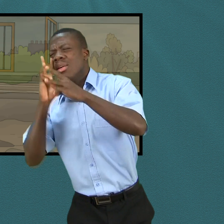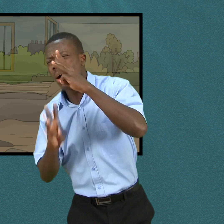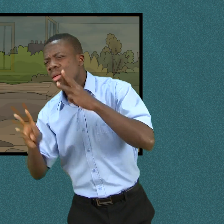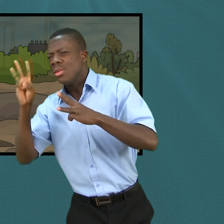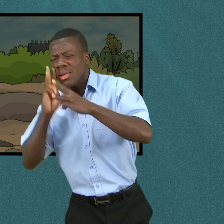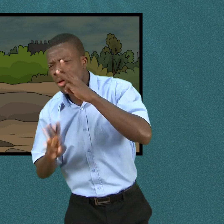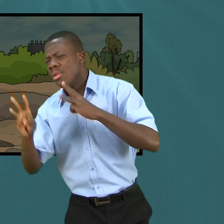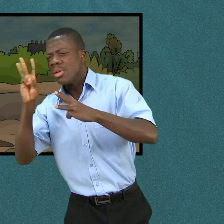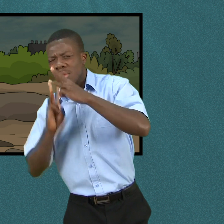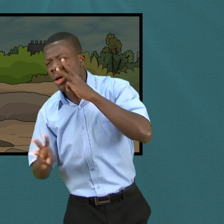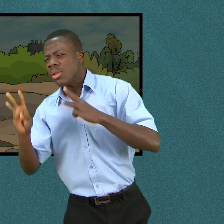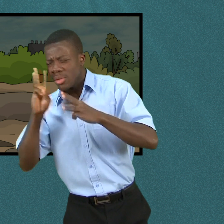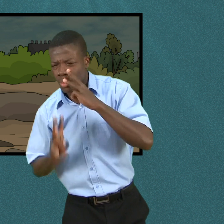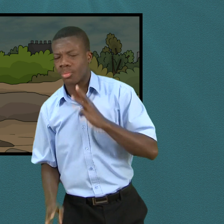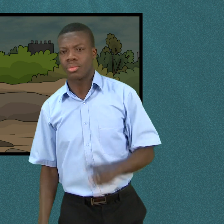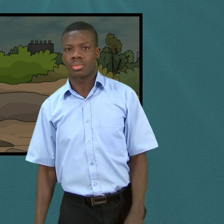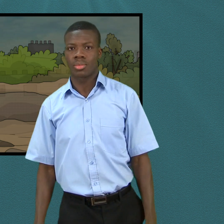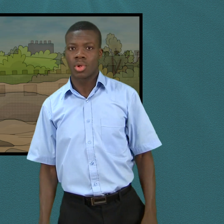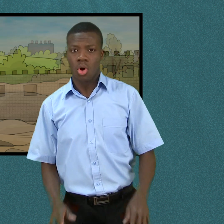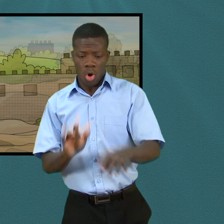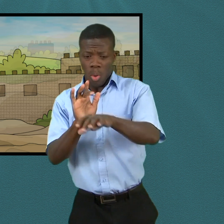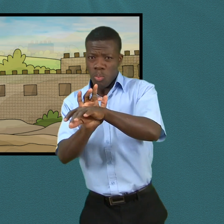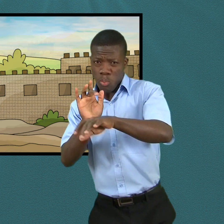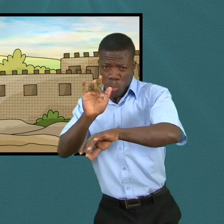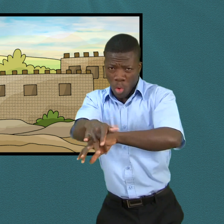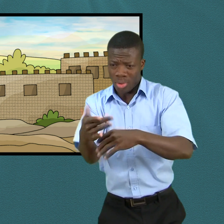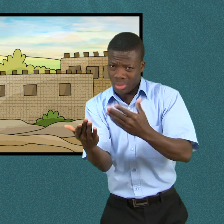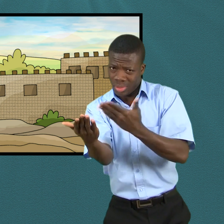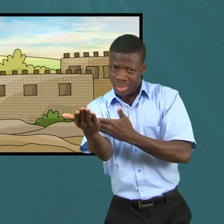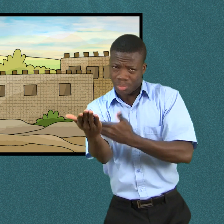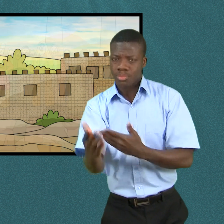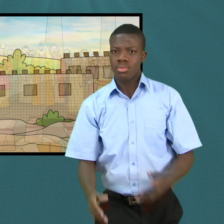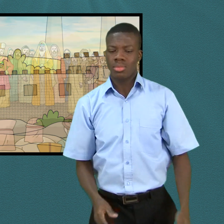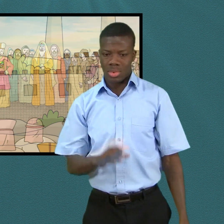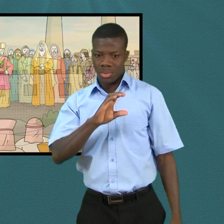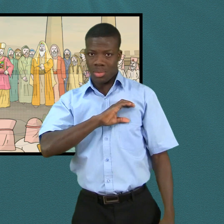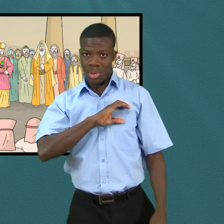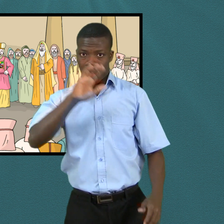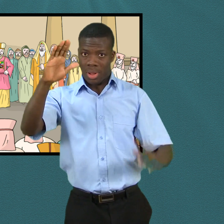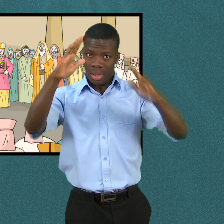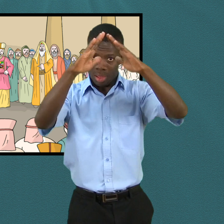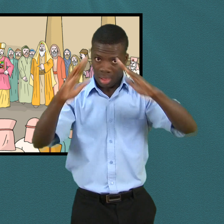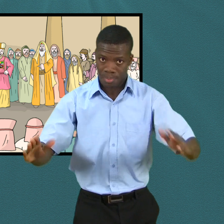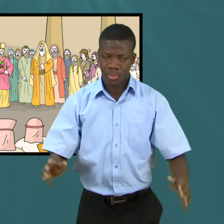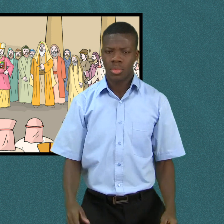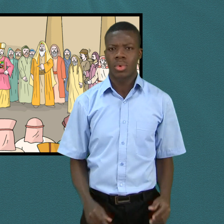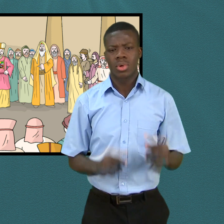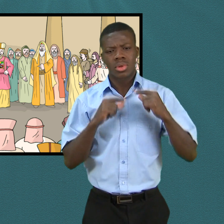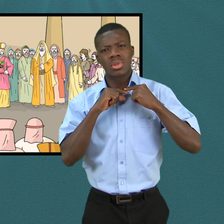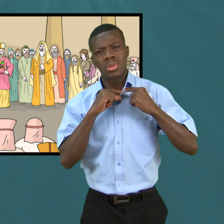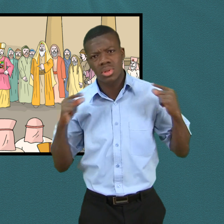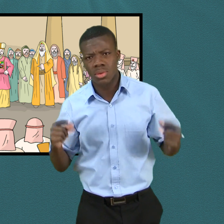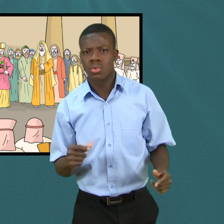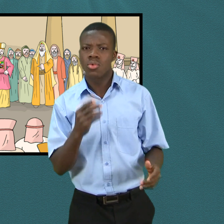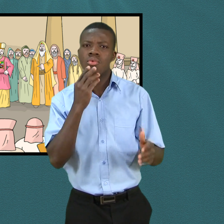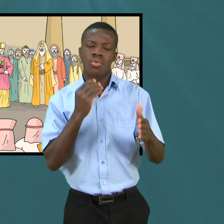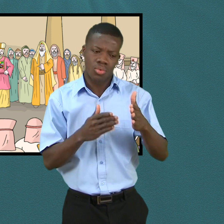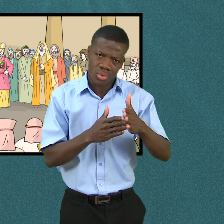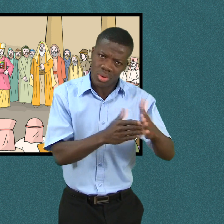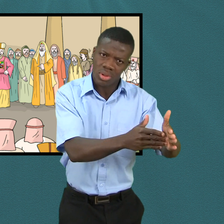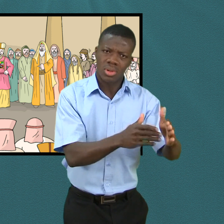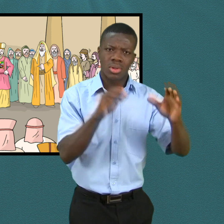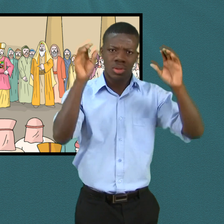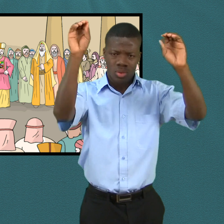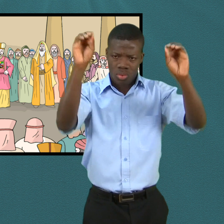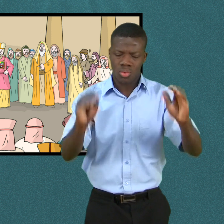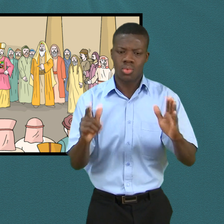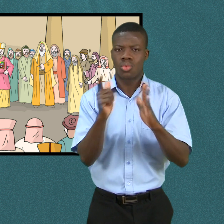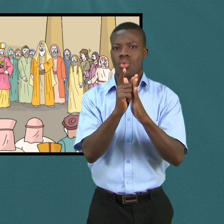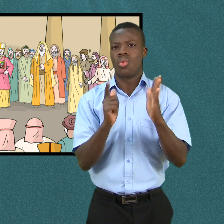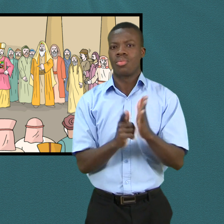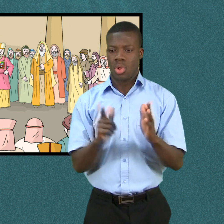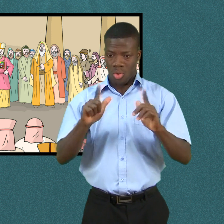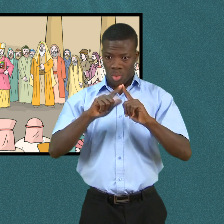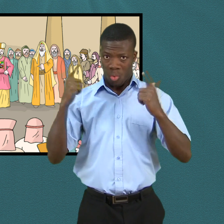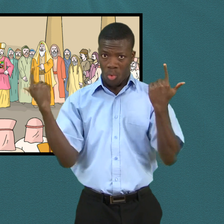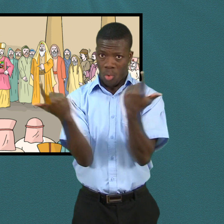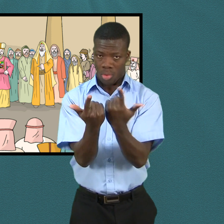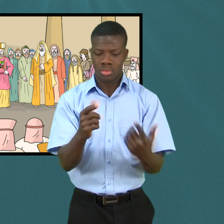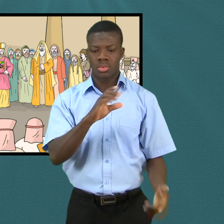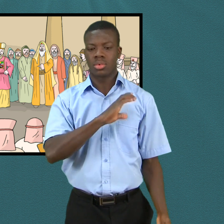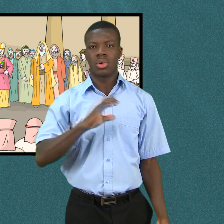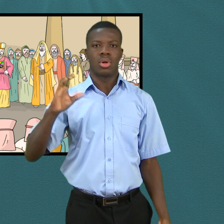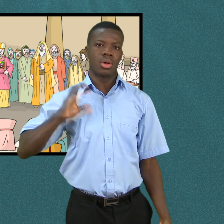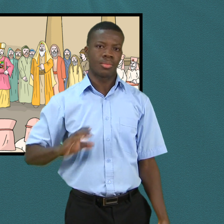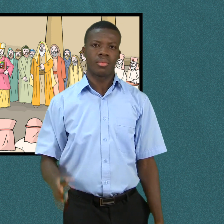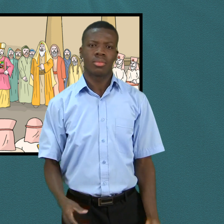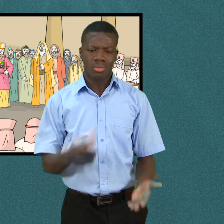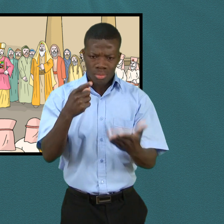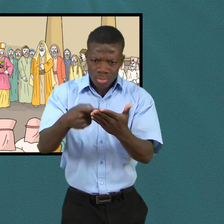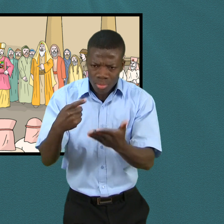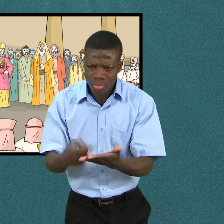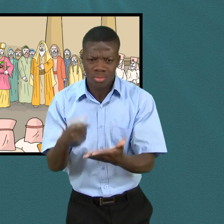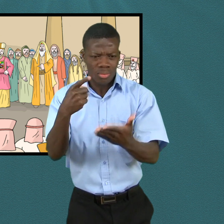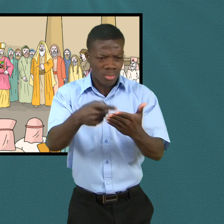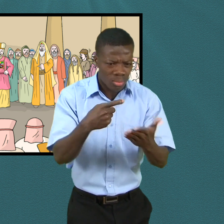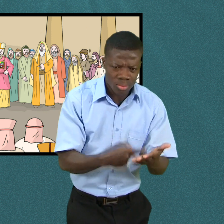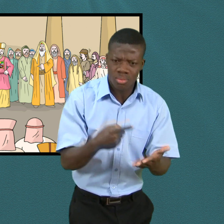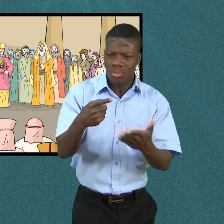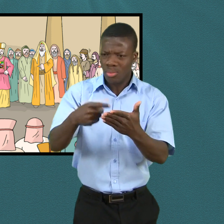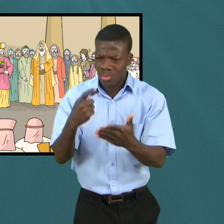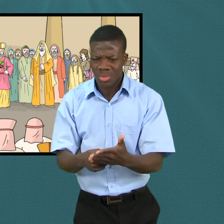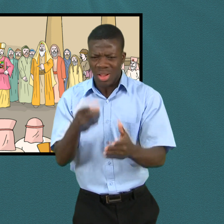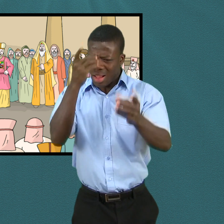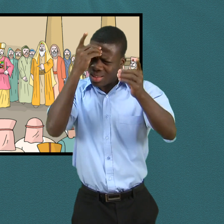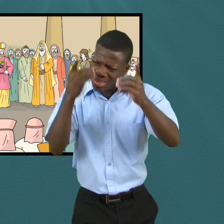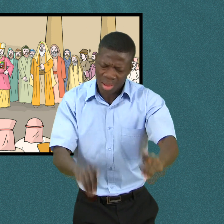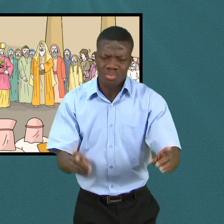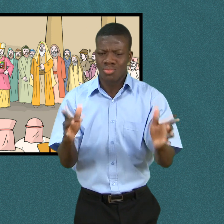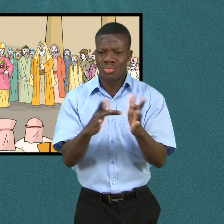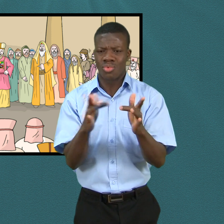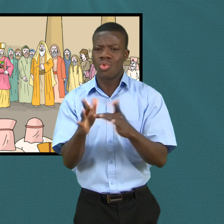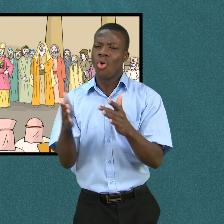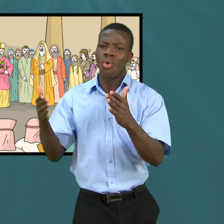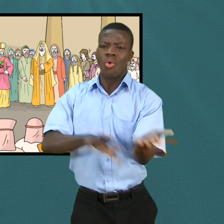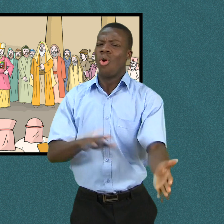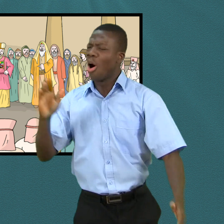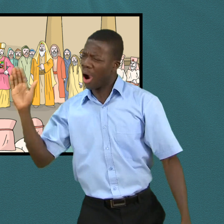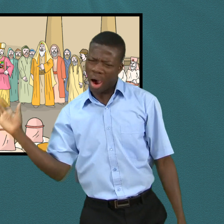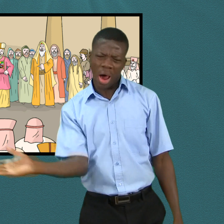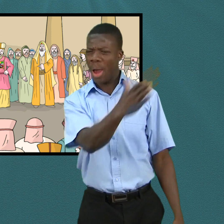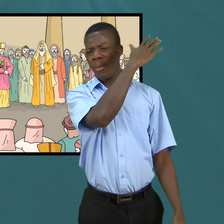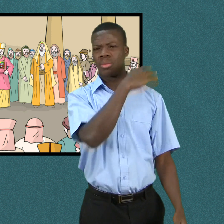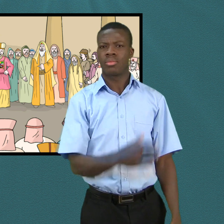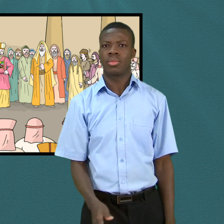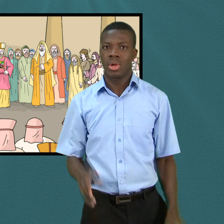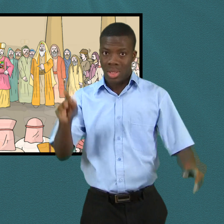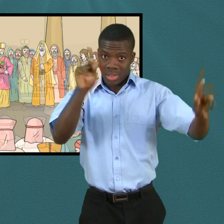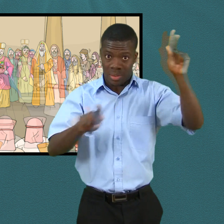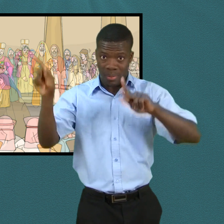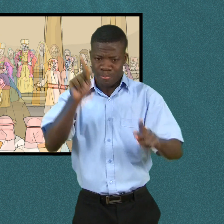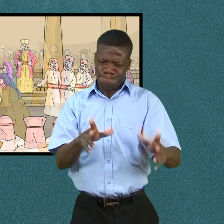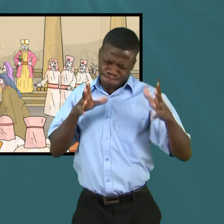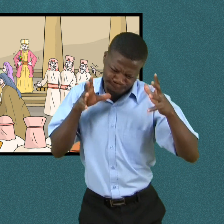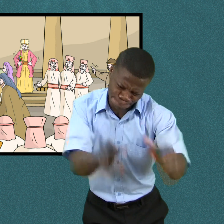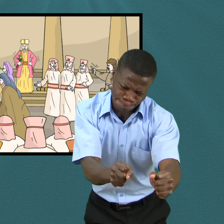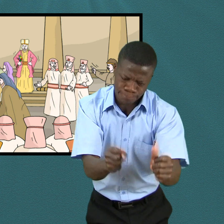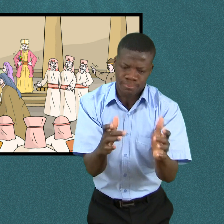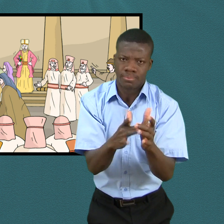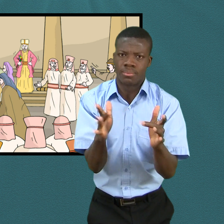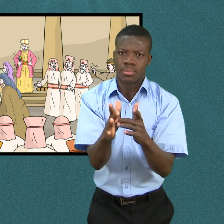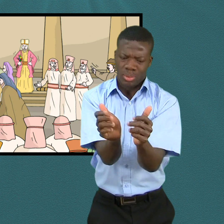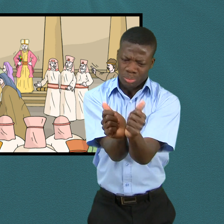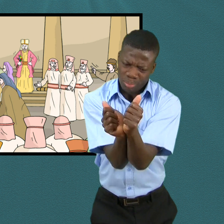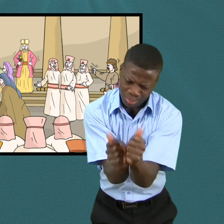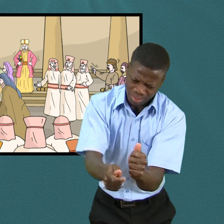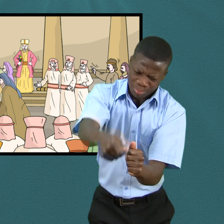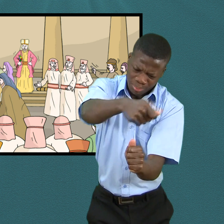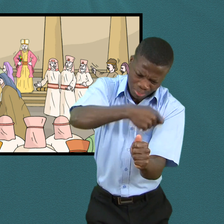When morning came, all the chief priests and elders of the people conspired against Jesus to put Him to death.